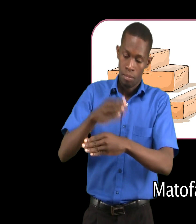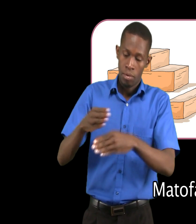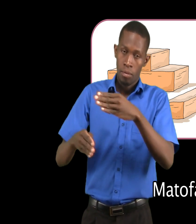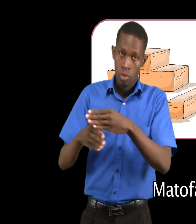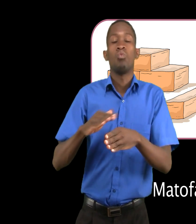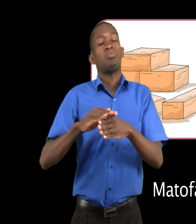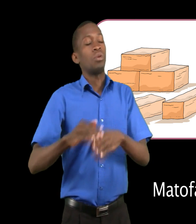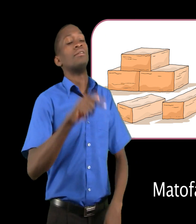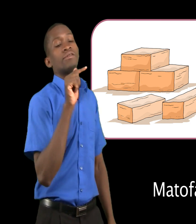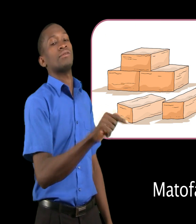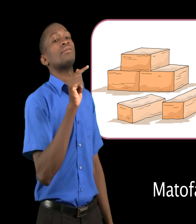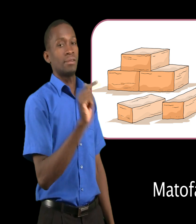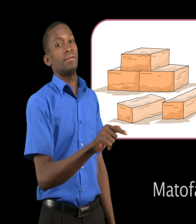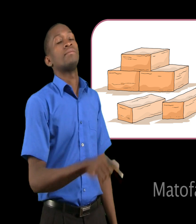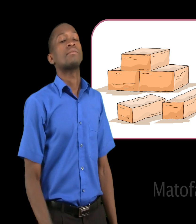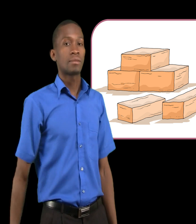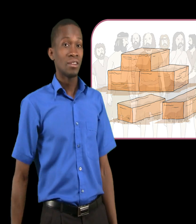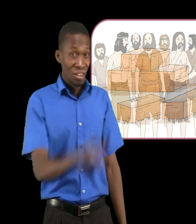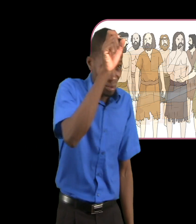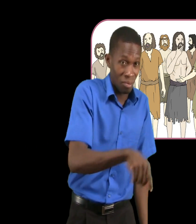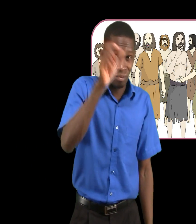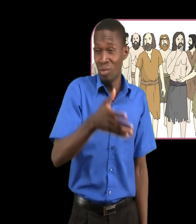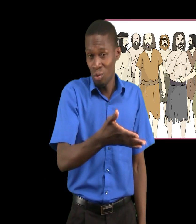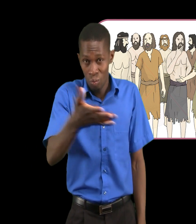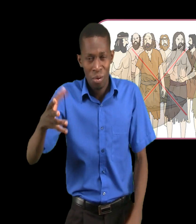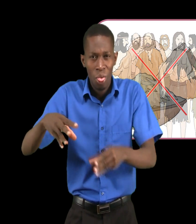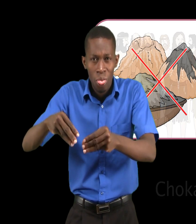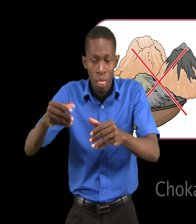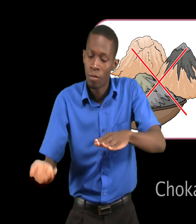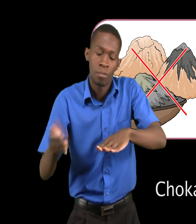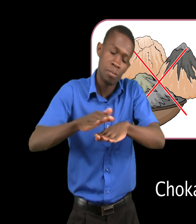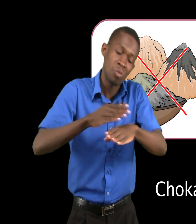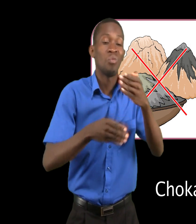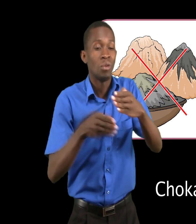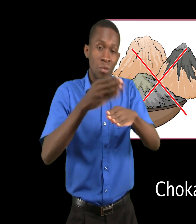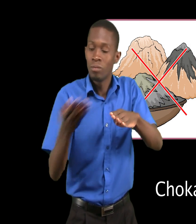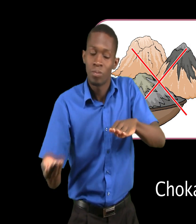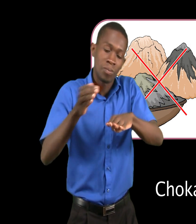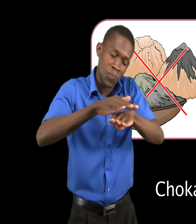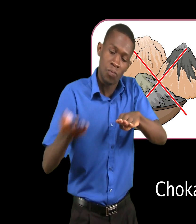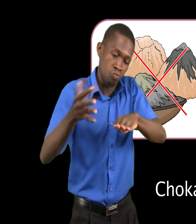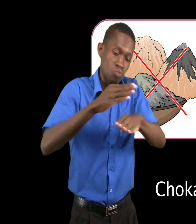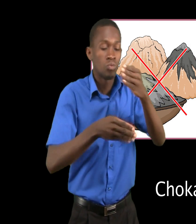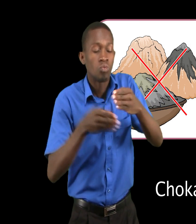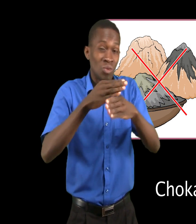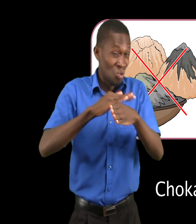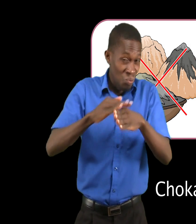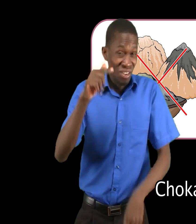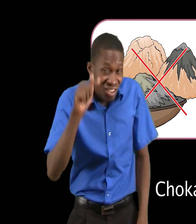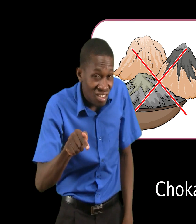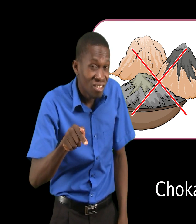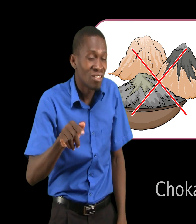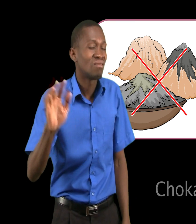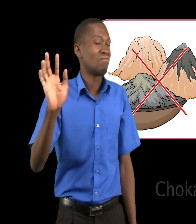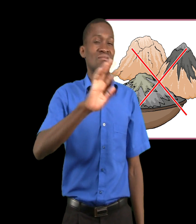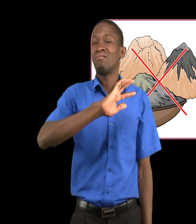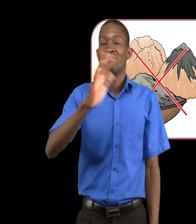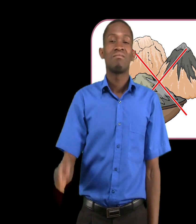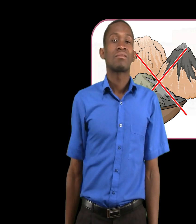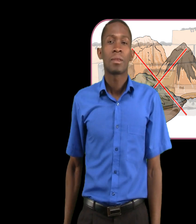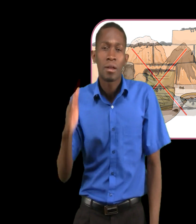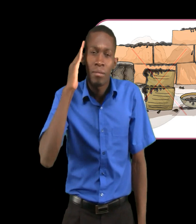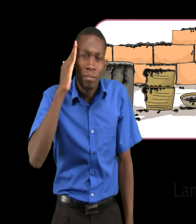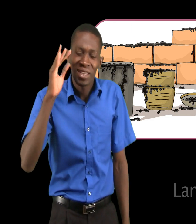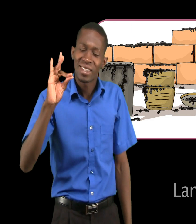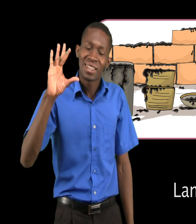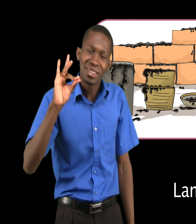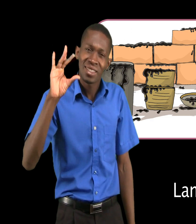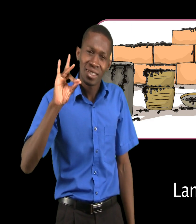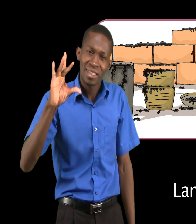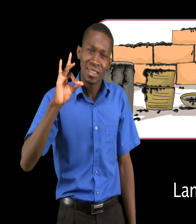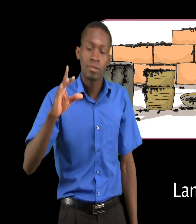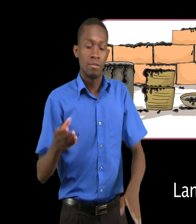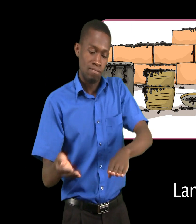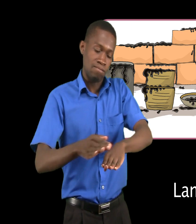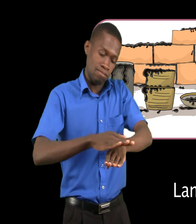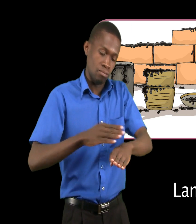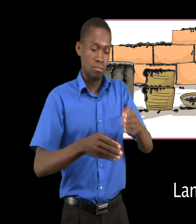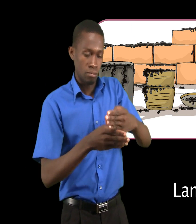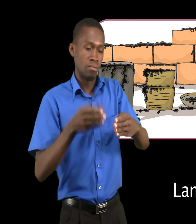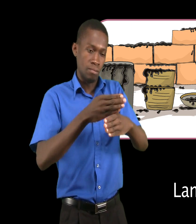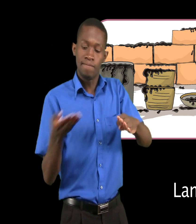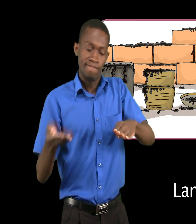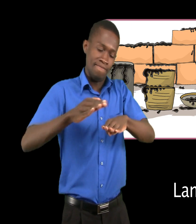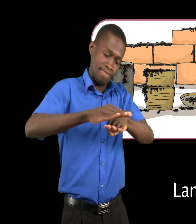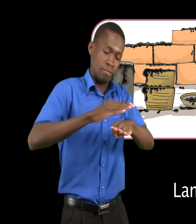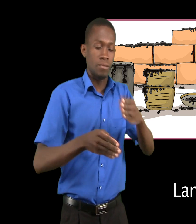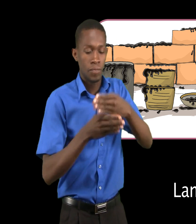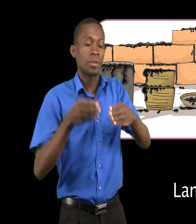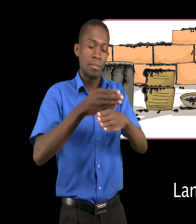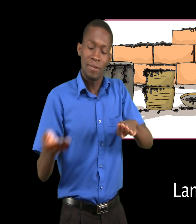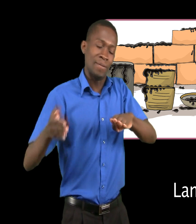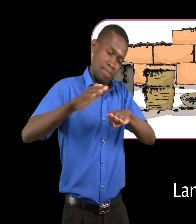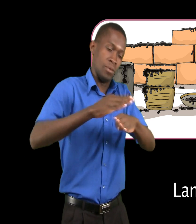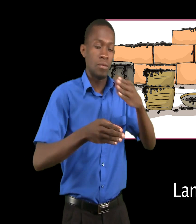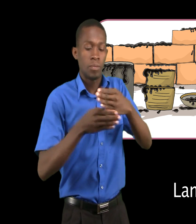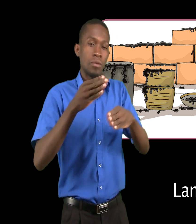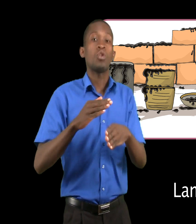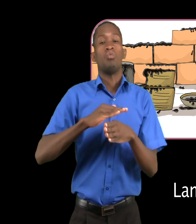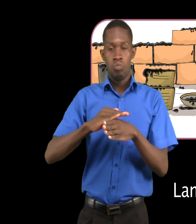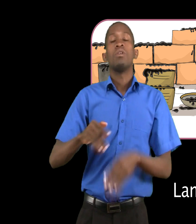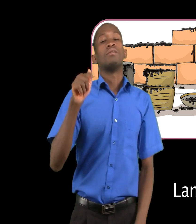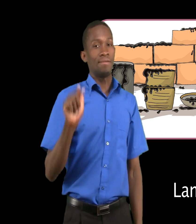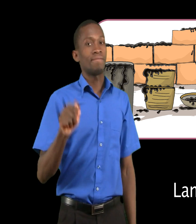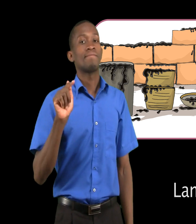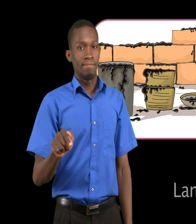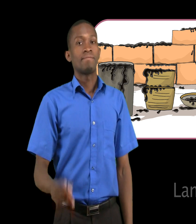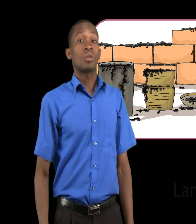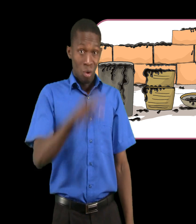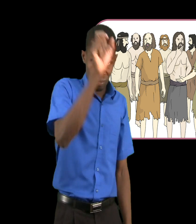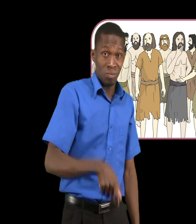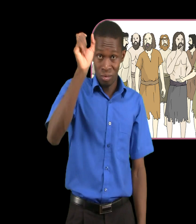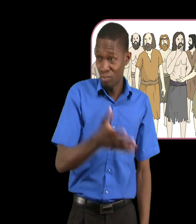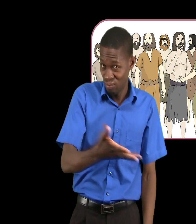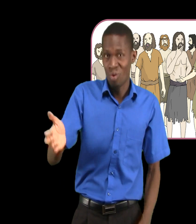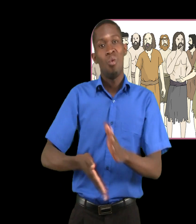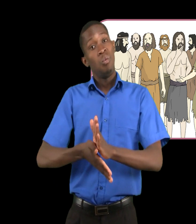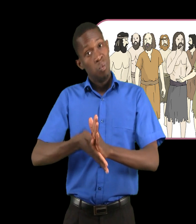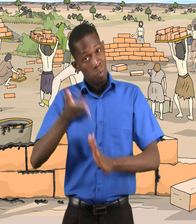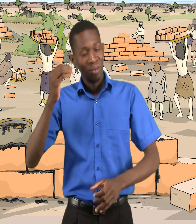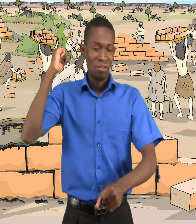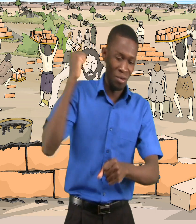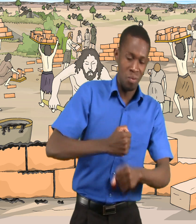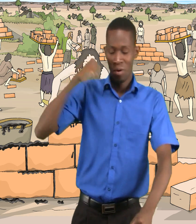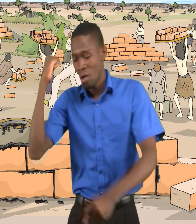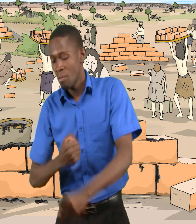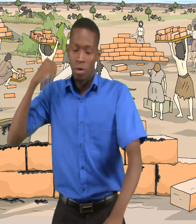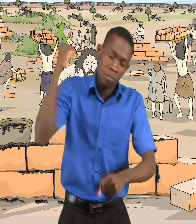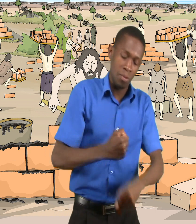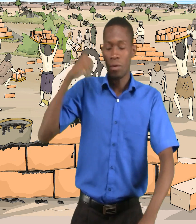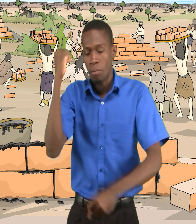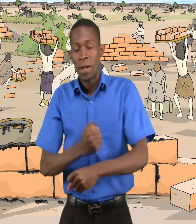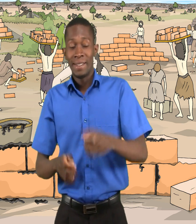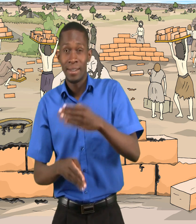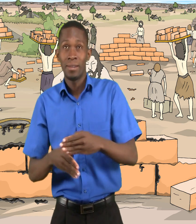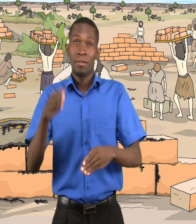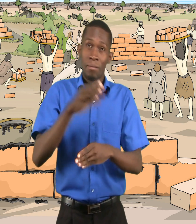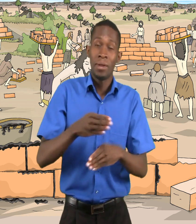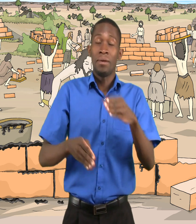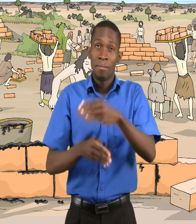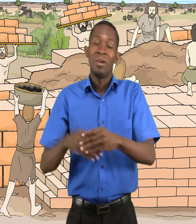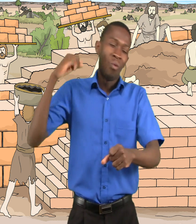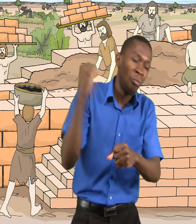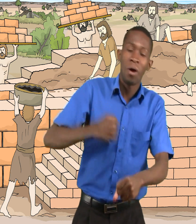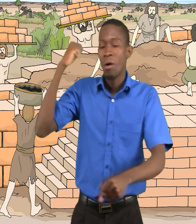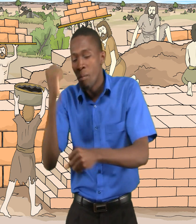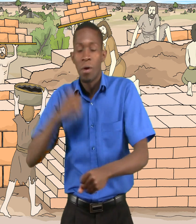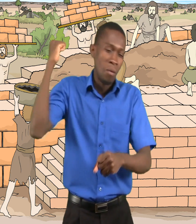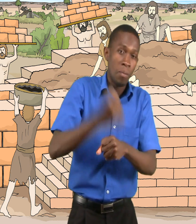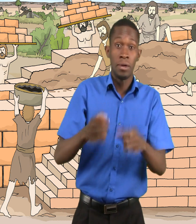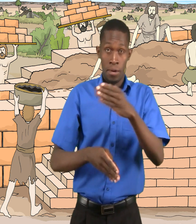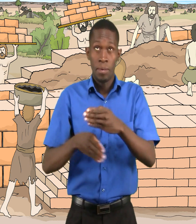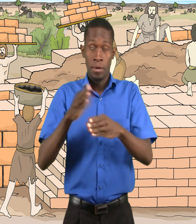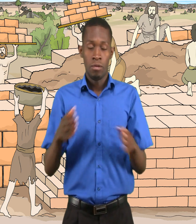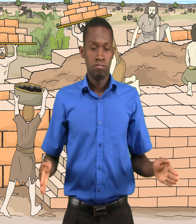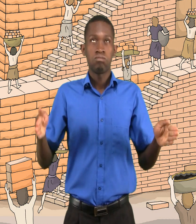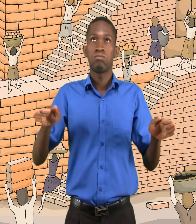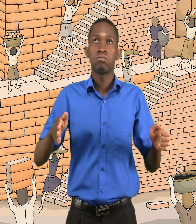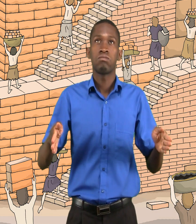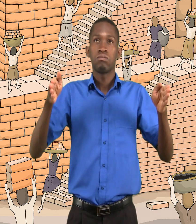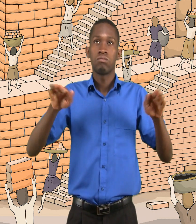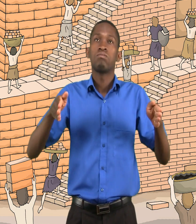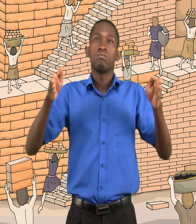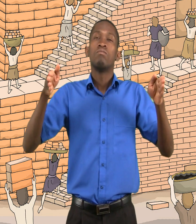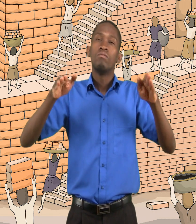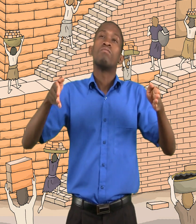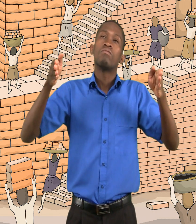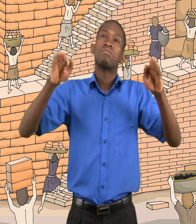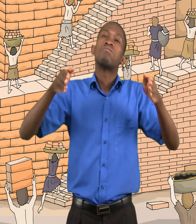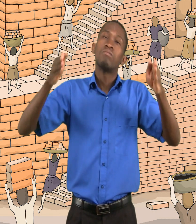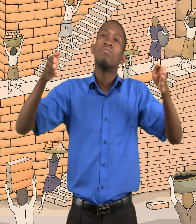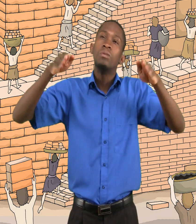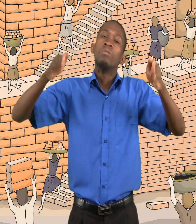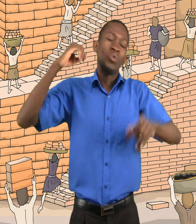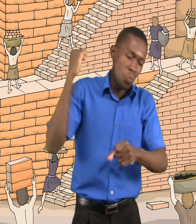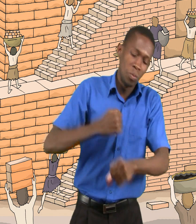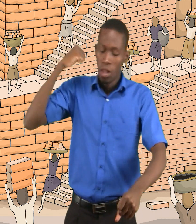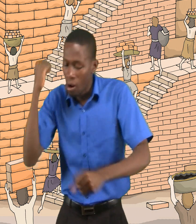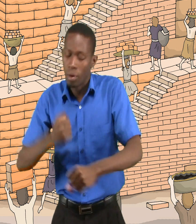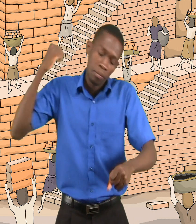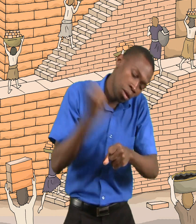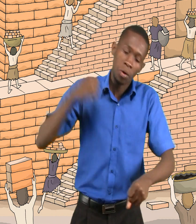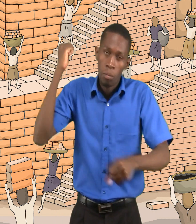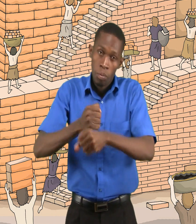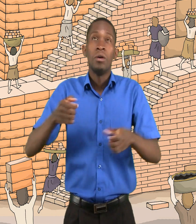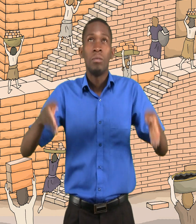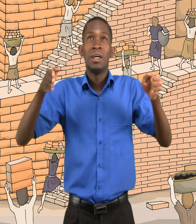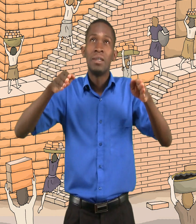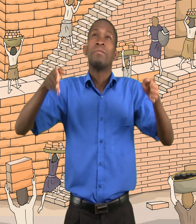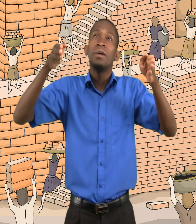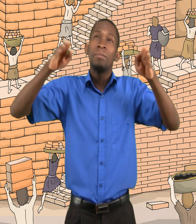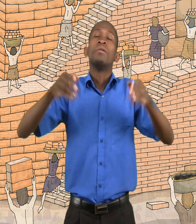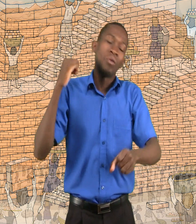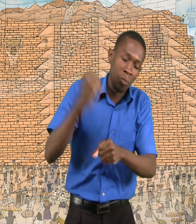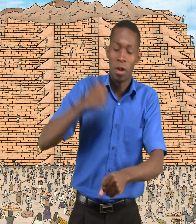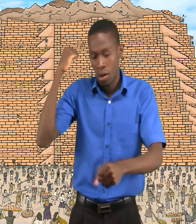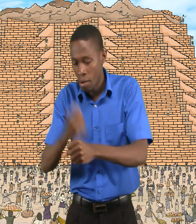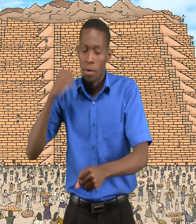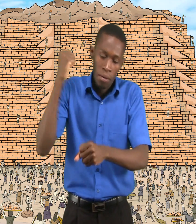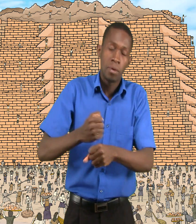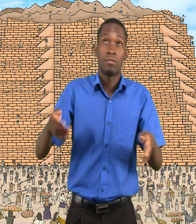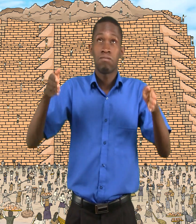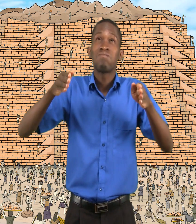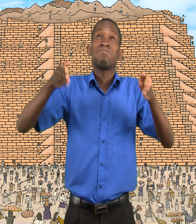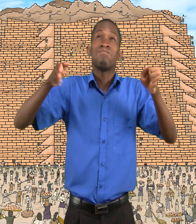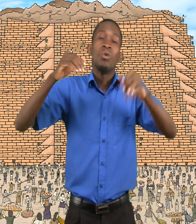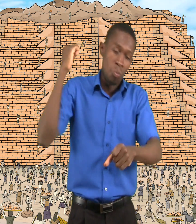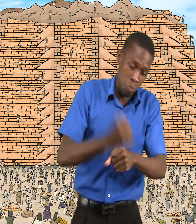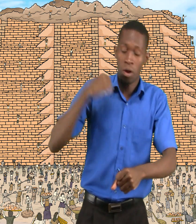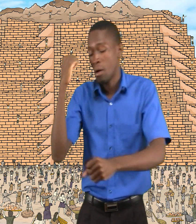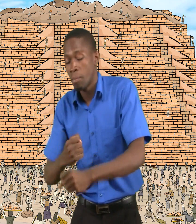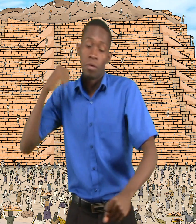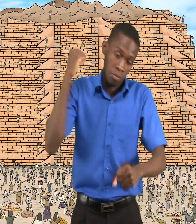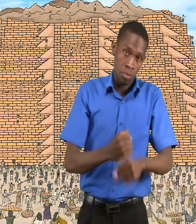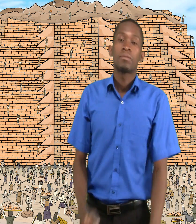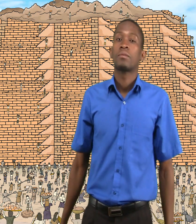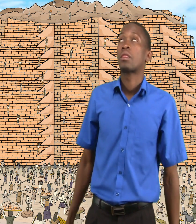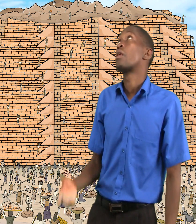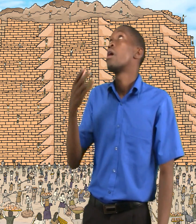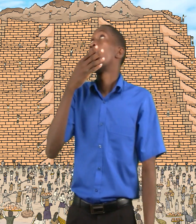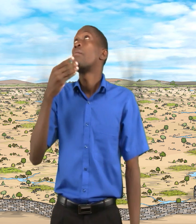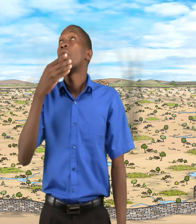“Come,” they said, “let us build for ourselves a city with a tower that reaches to the heavens, that we may make a name for ourselves and not be scattered over the face of all the earth.”